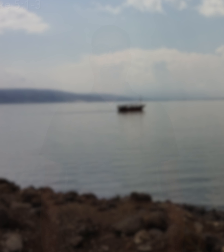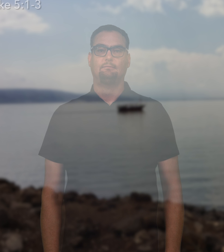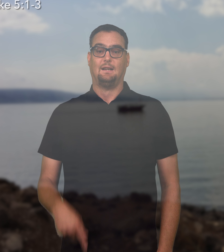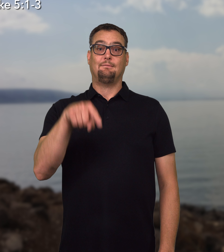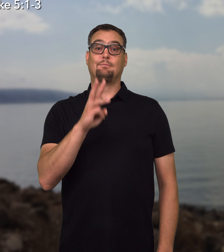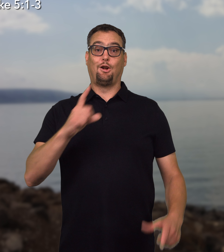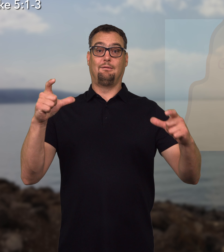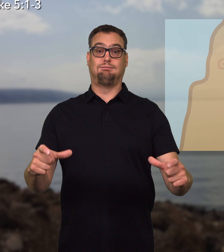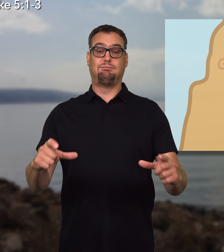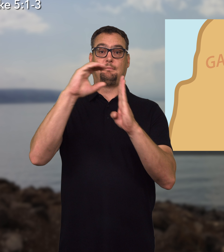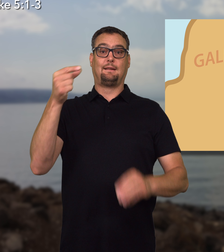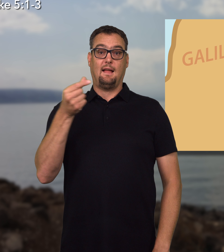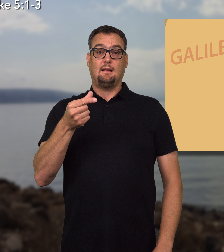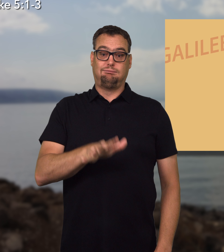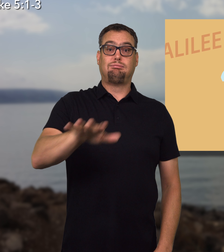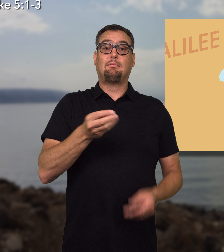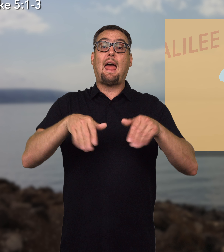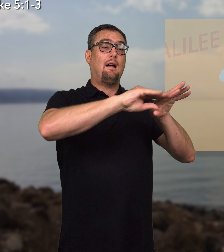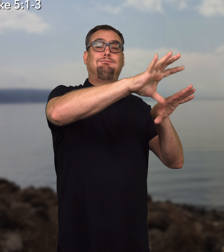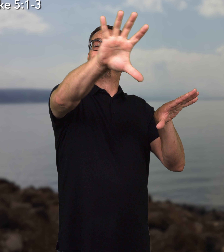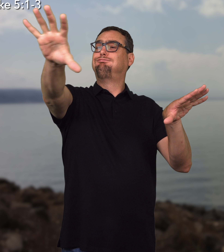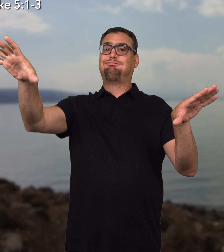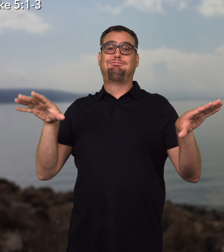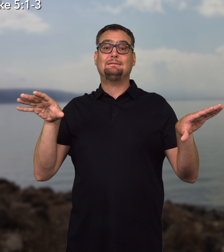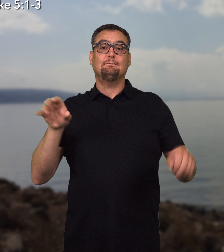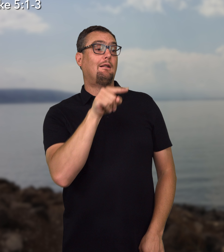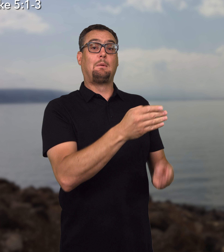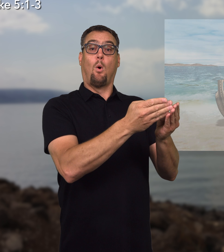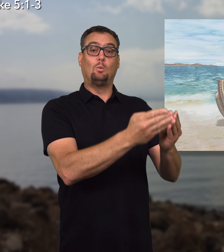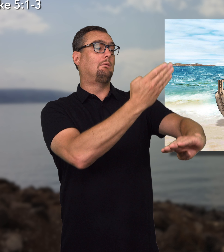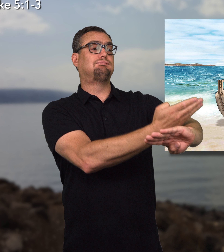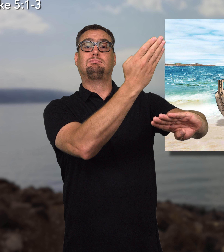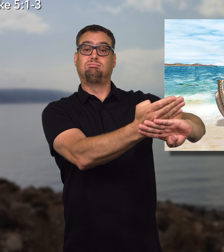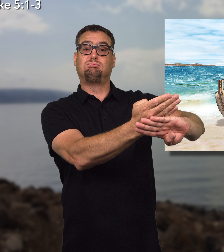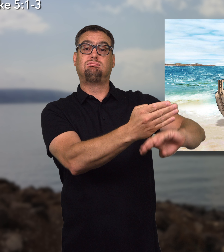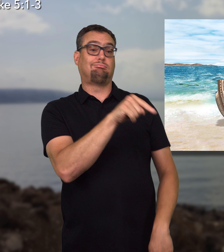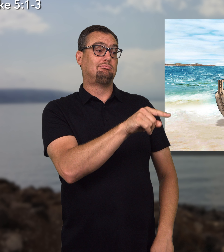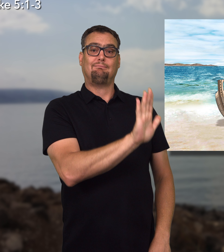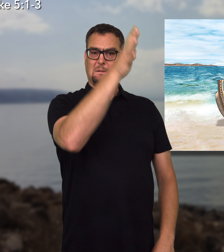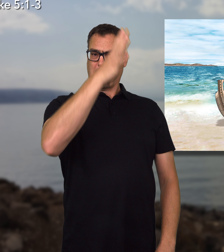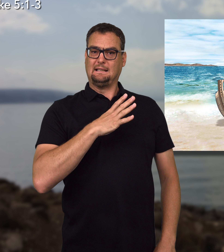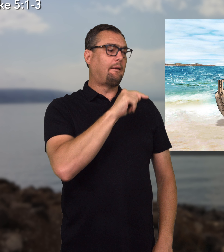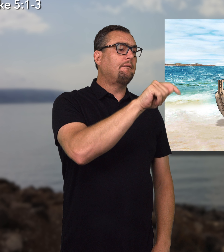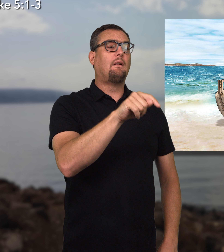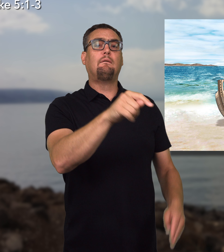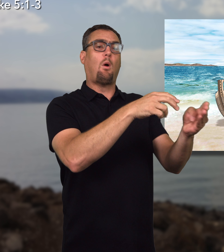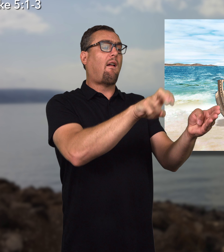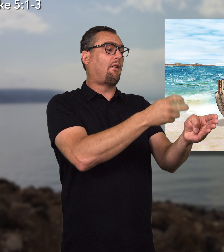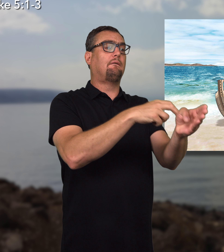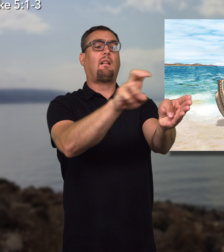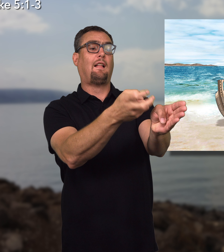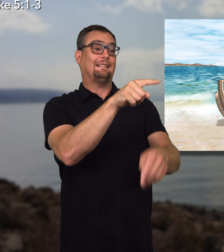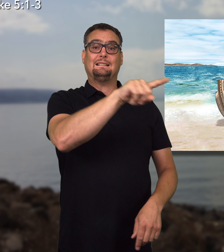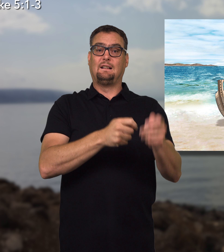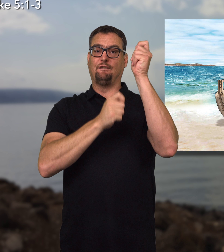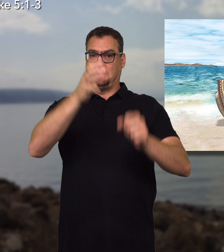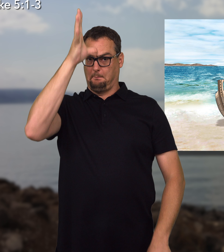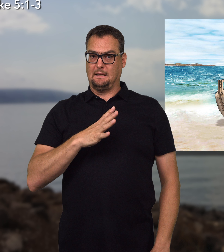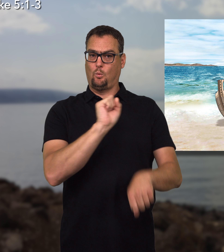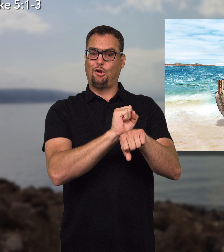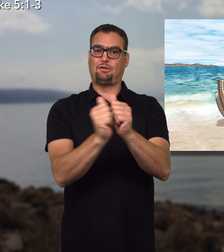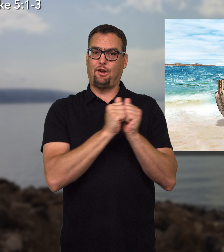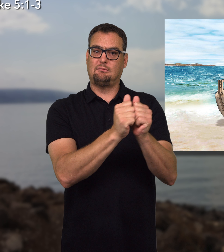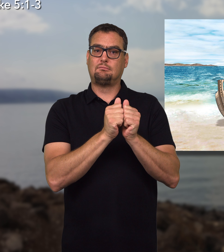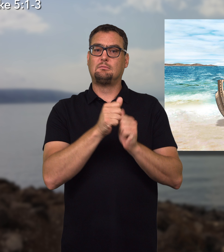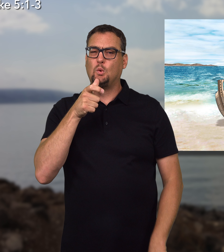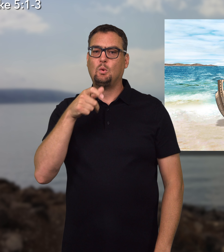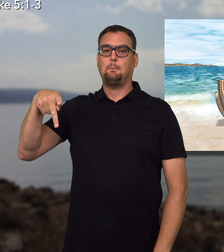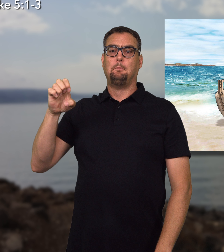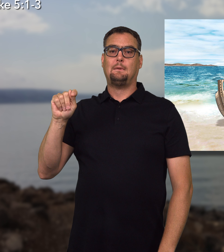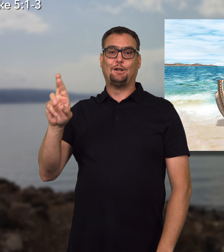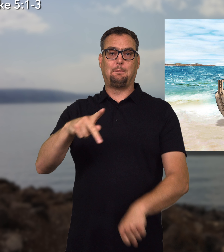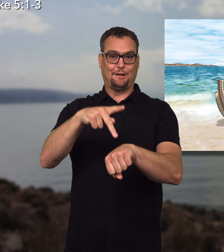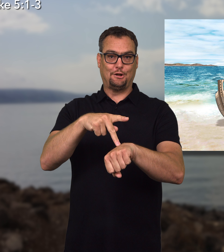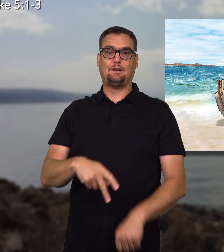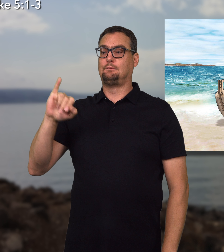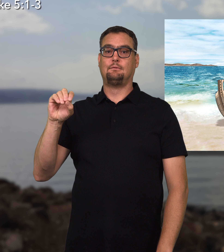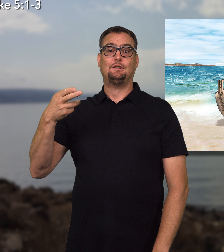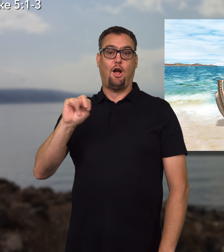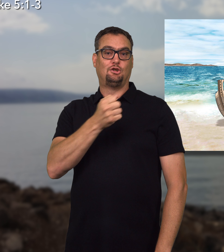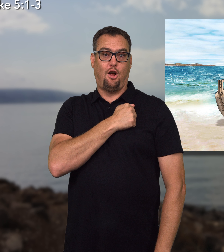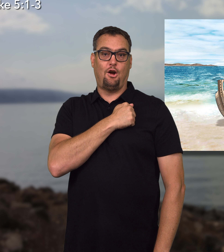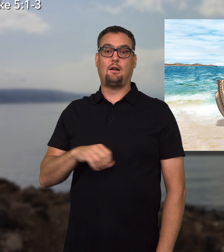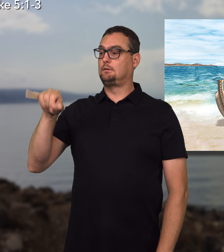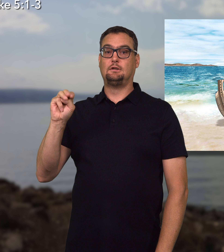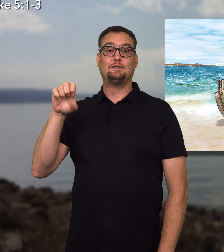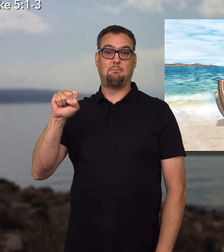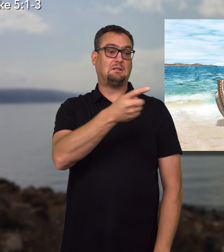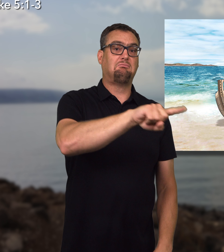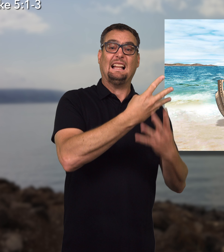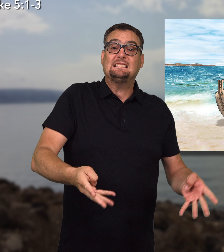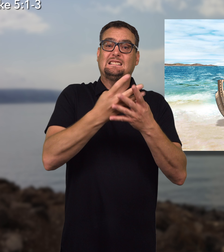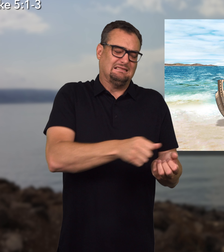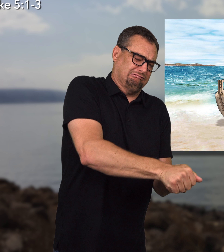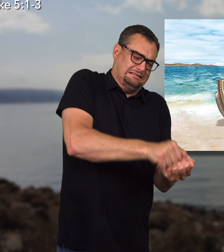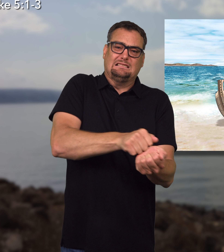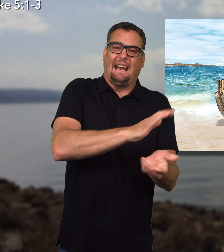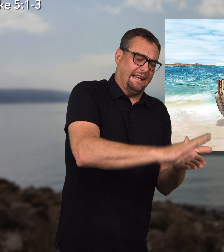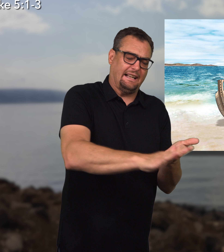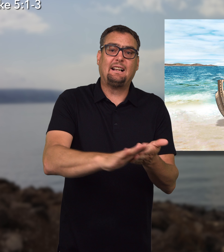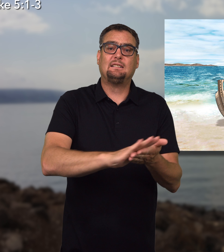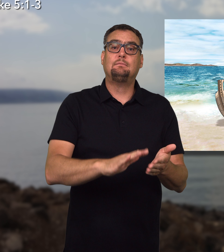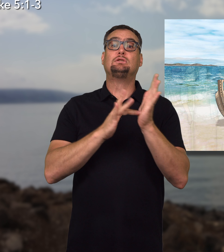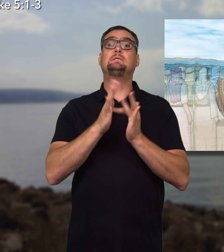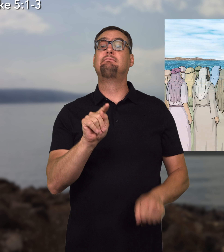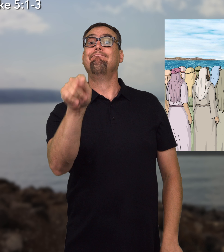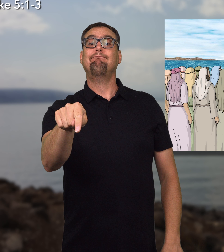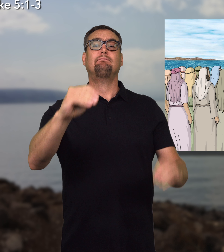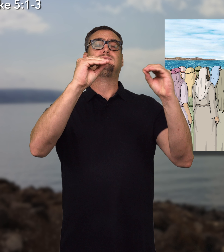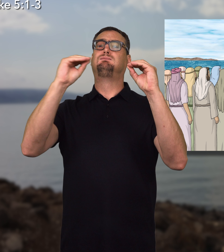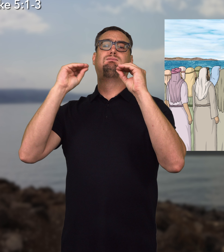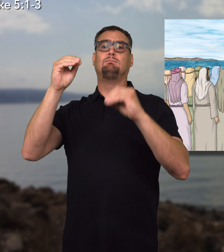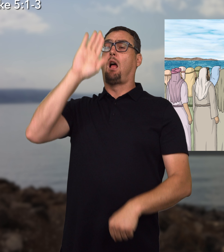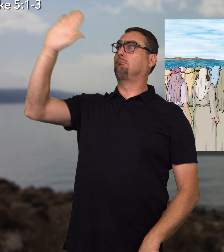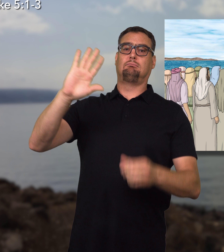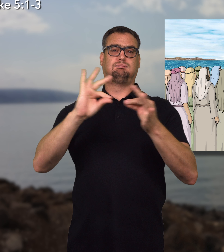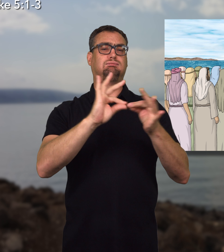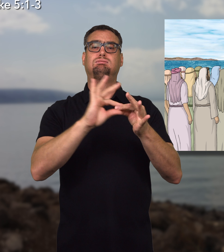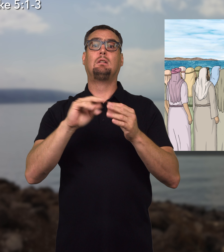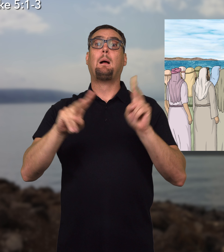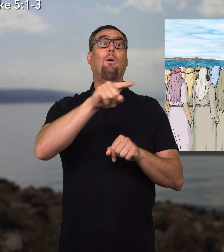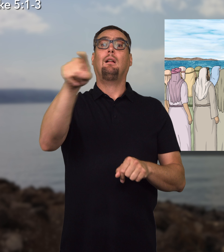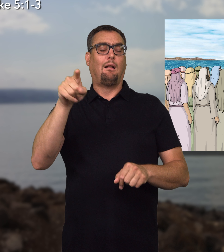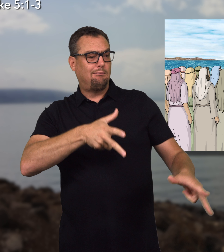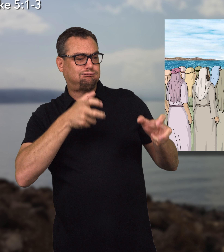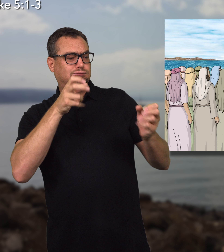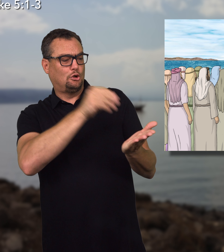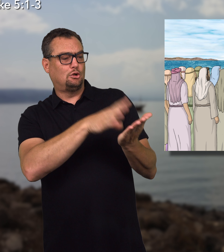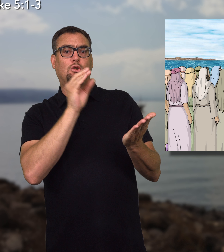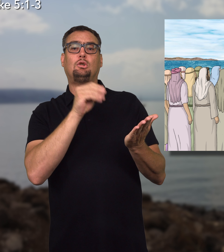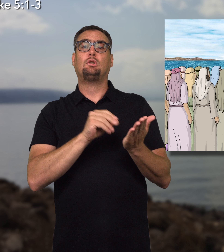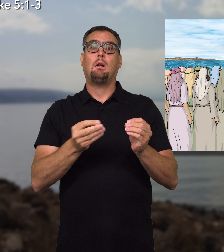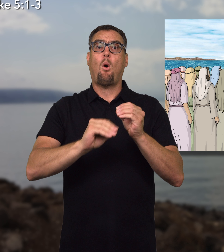On one occasion, while Jesus was standing by the Lake of Gennesaret with the crowd pressing in on Him to hear the word of God, He saw two boats at the edge of the lake.